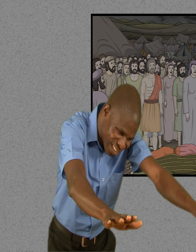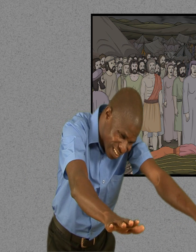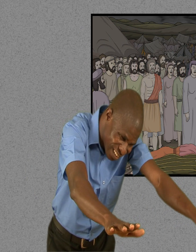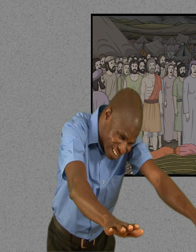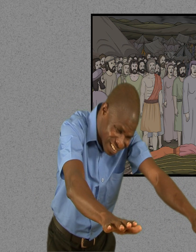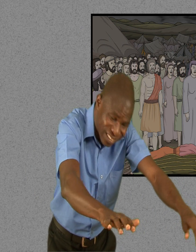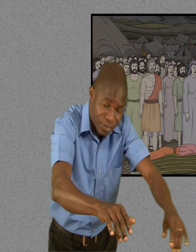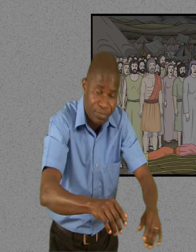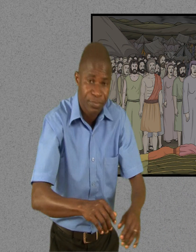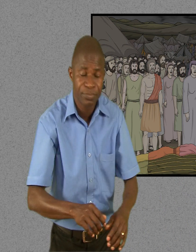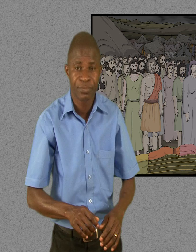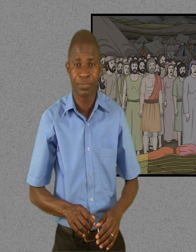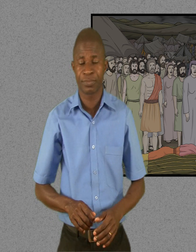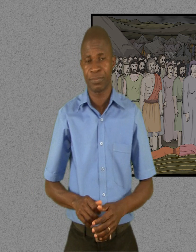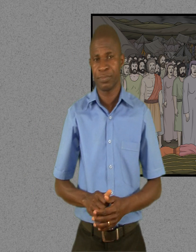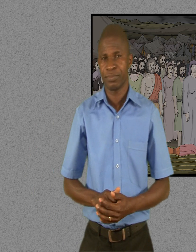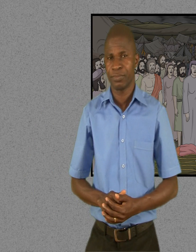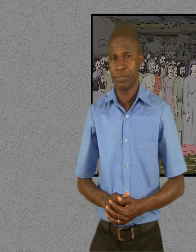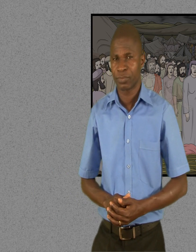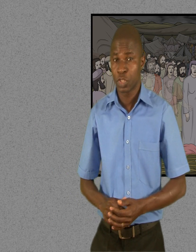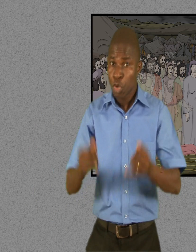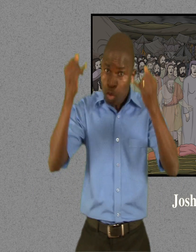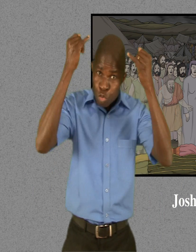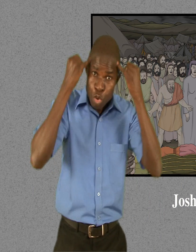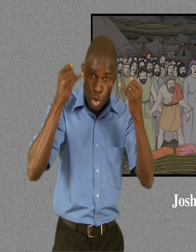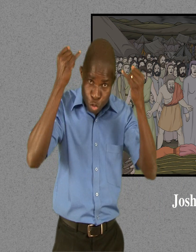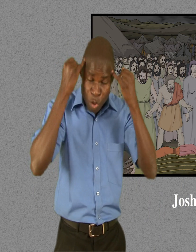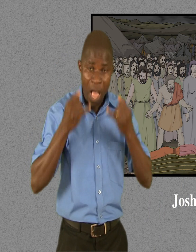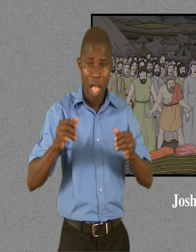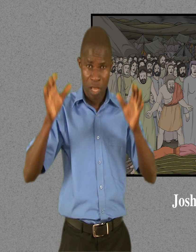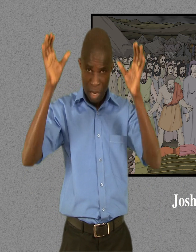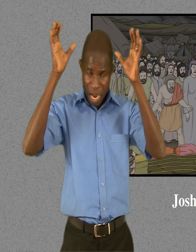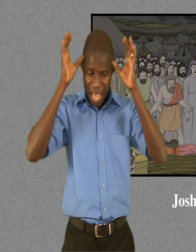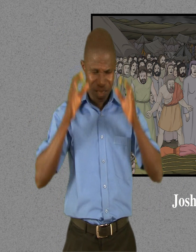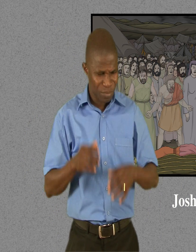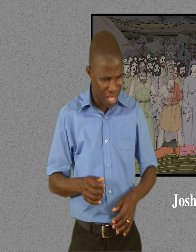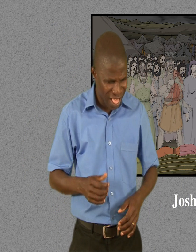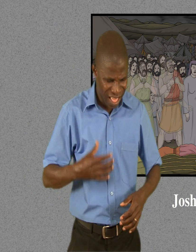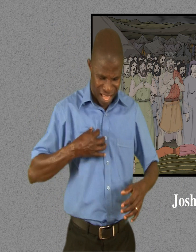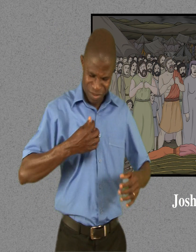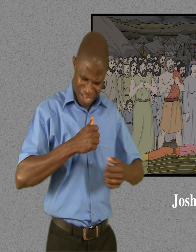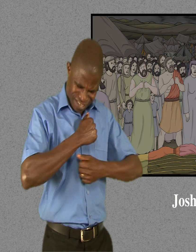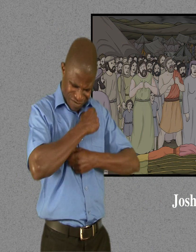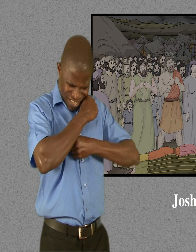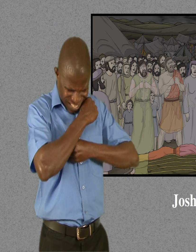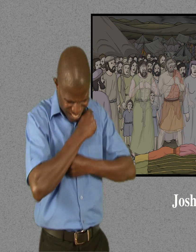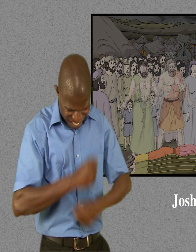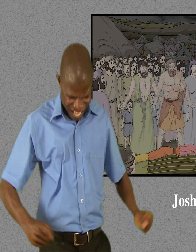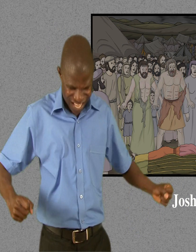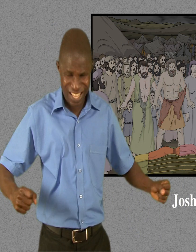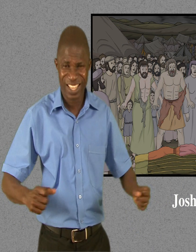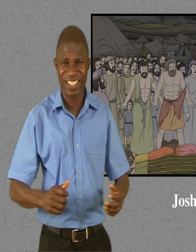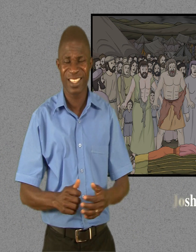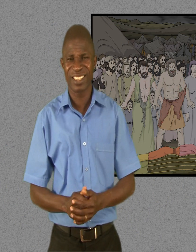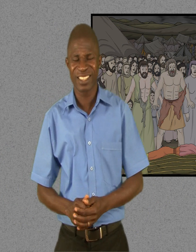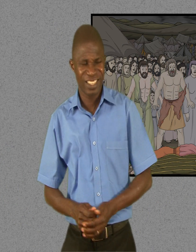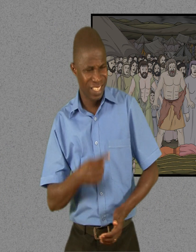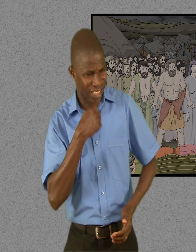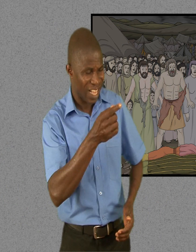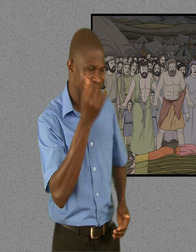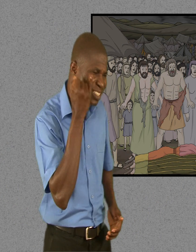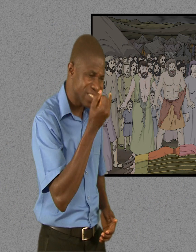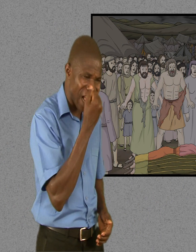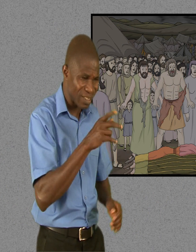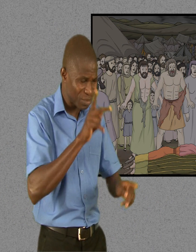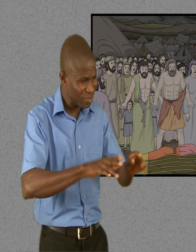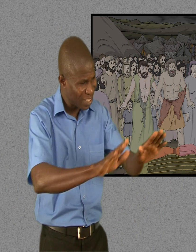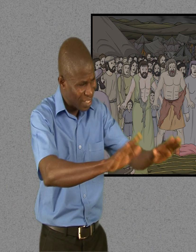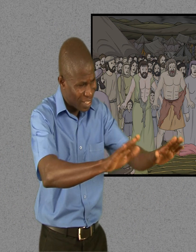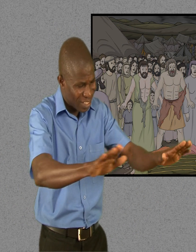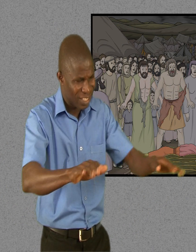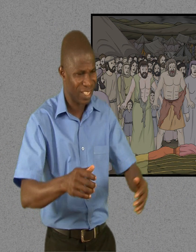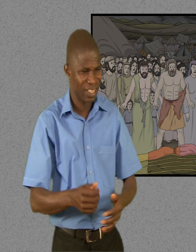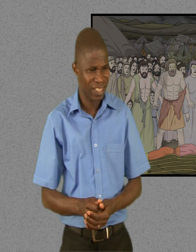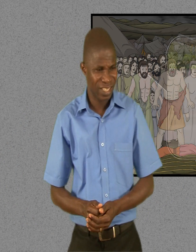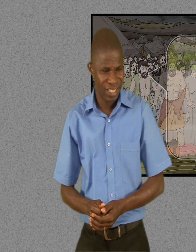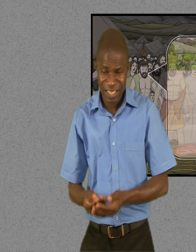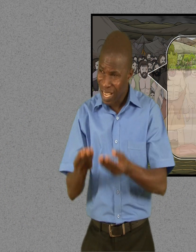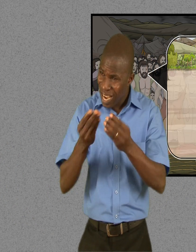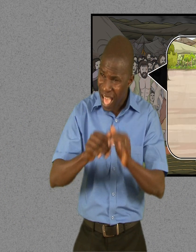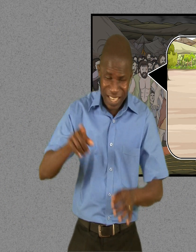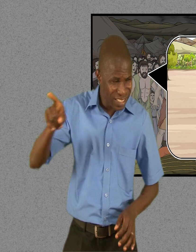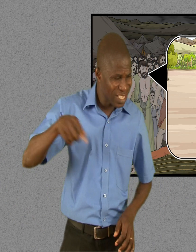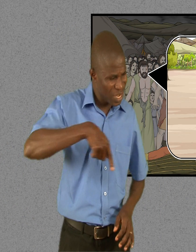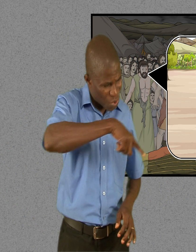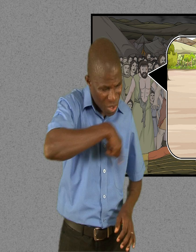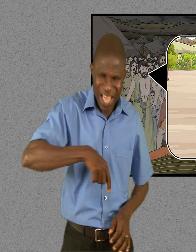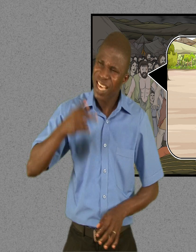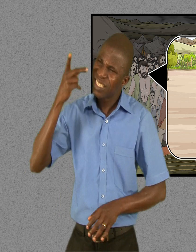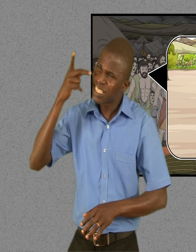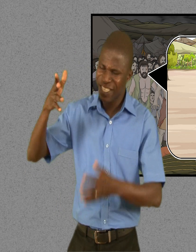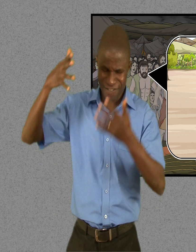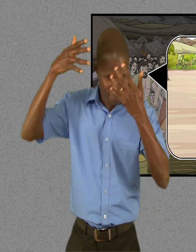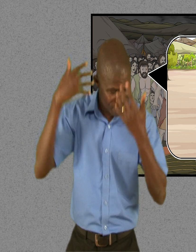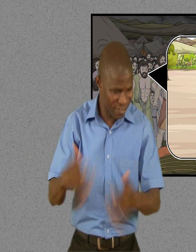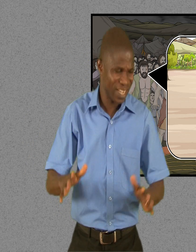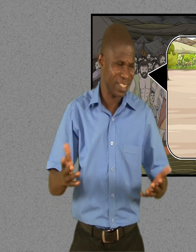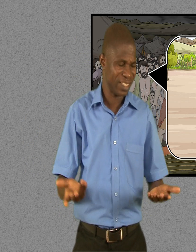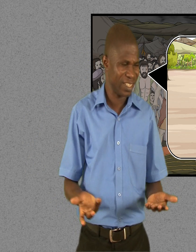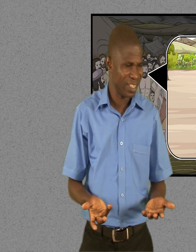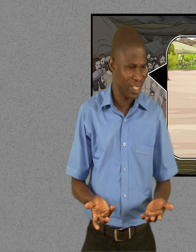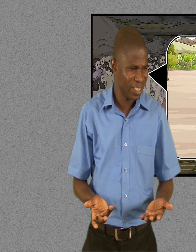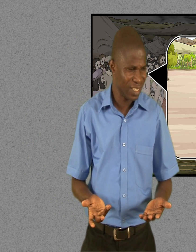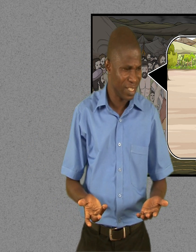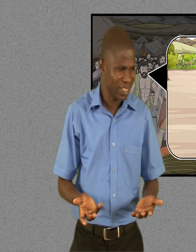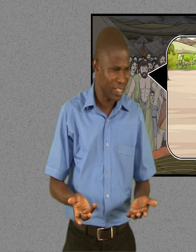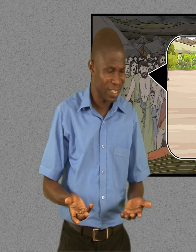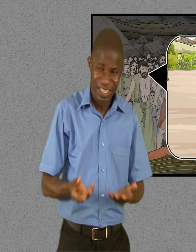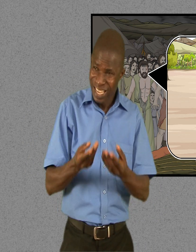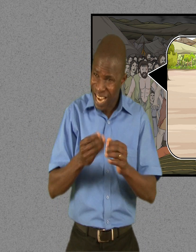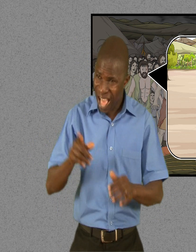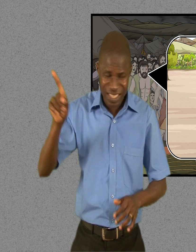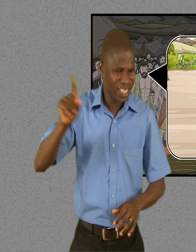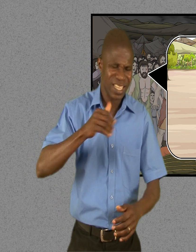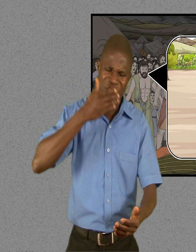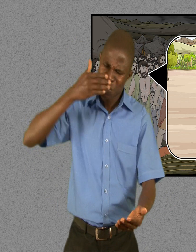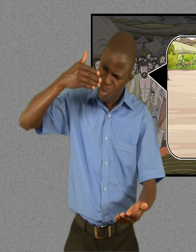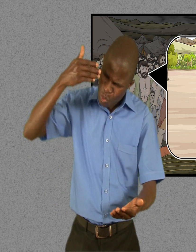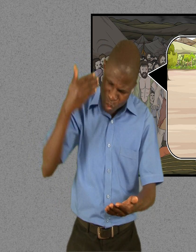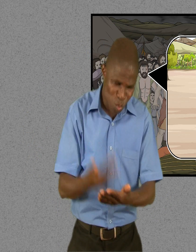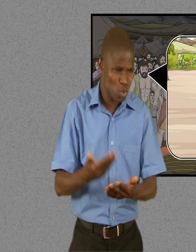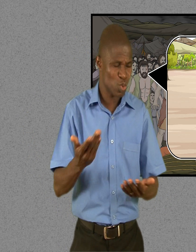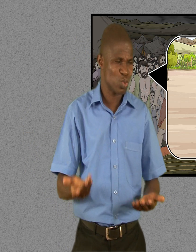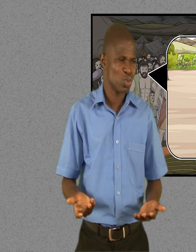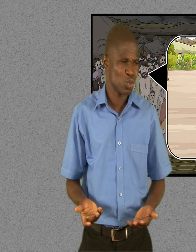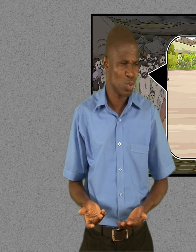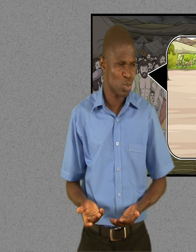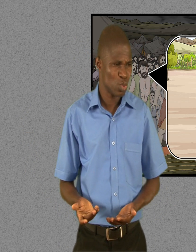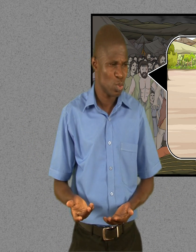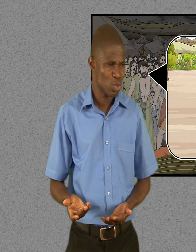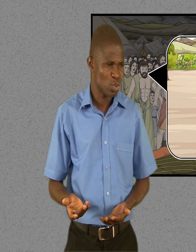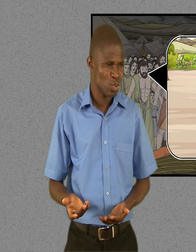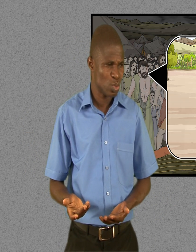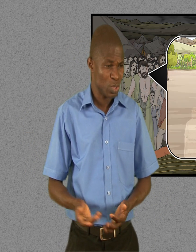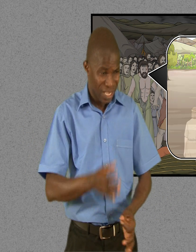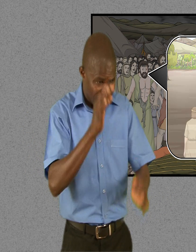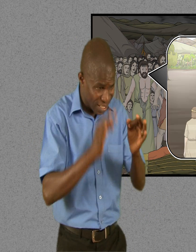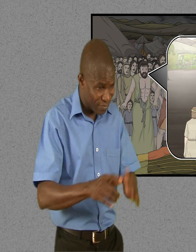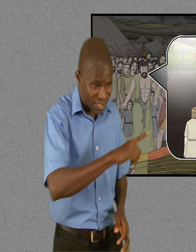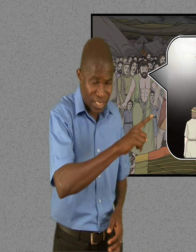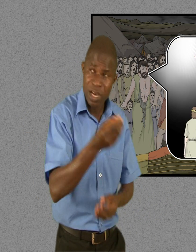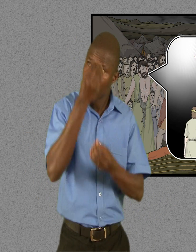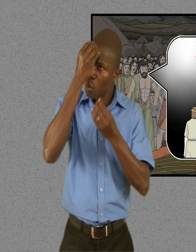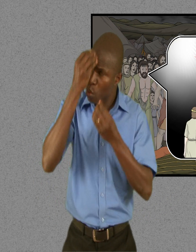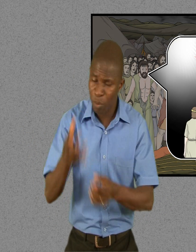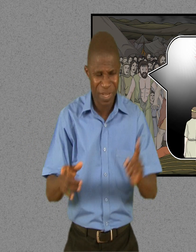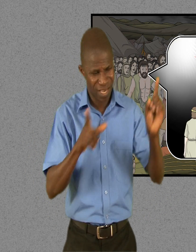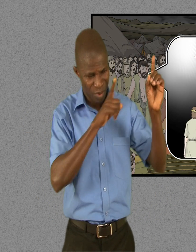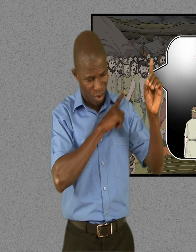Joshua son of Nun and Caleb son of Jephunneh, who were among those who had spied out the land, tore their clothes and said to the whole congregation of Israel, “The land we passed through and explored is an exceedingly good land.